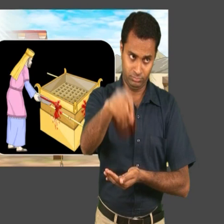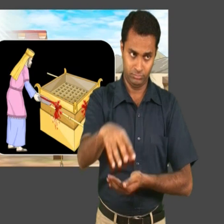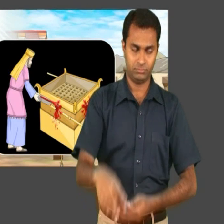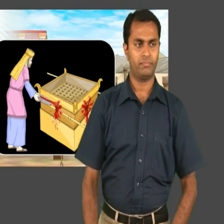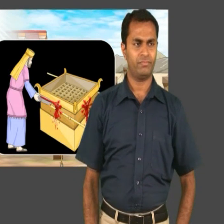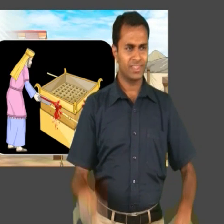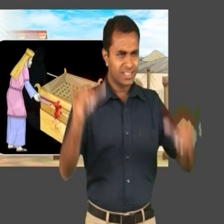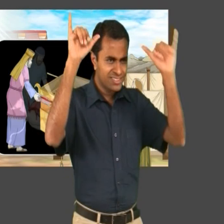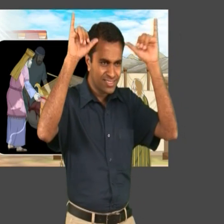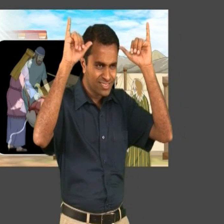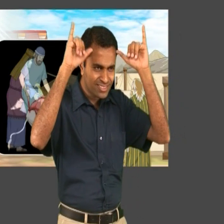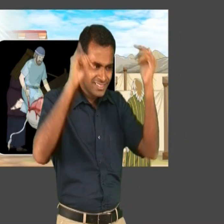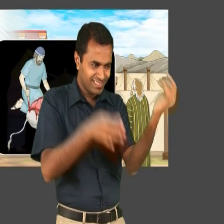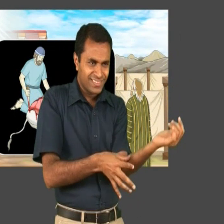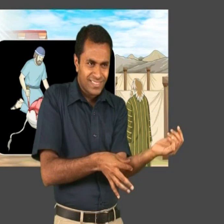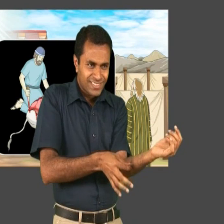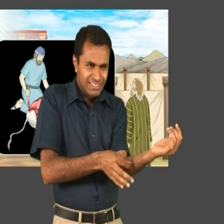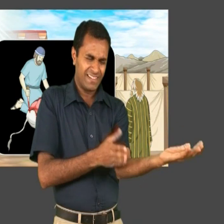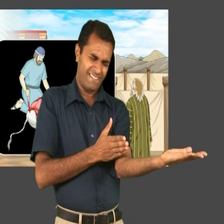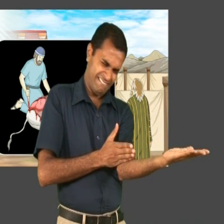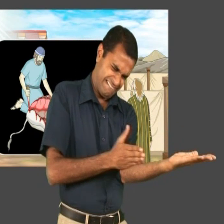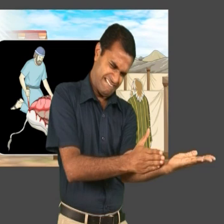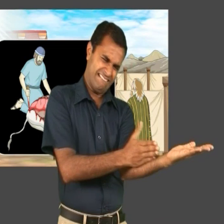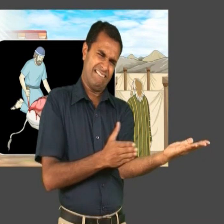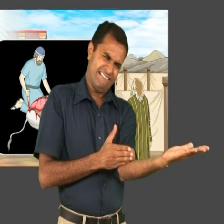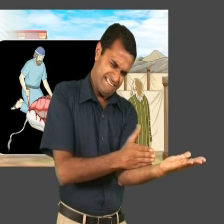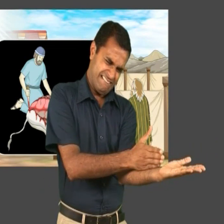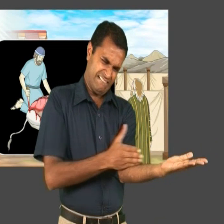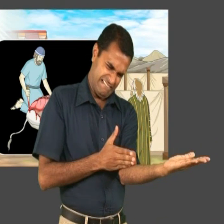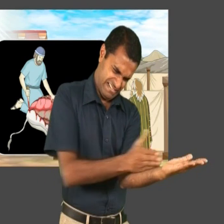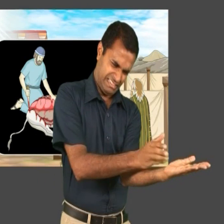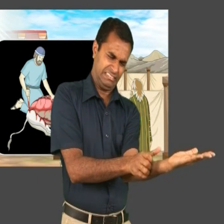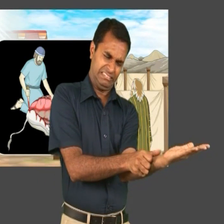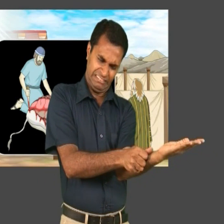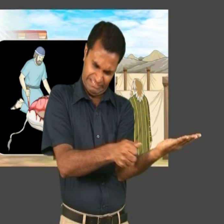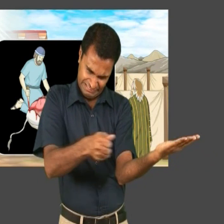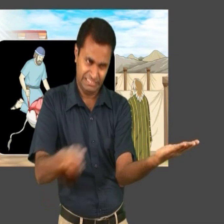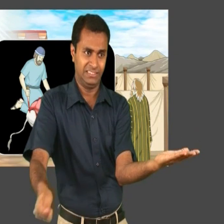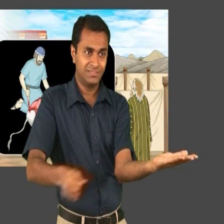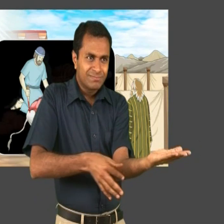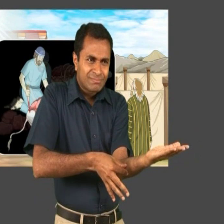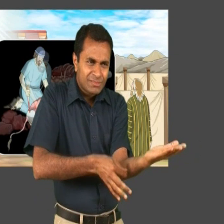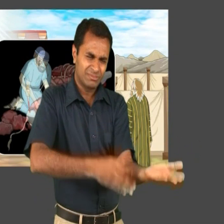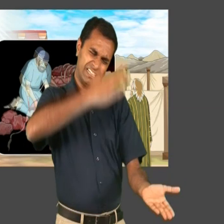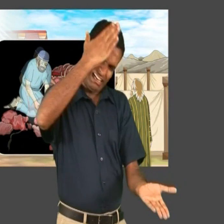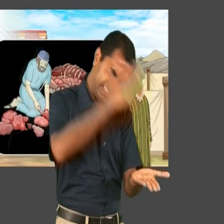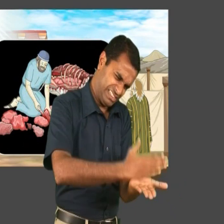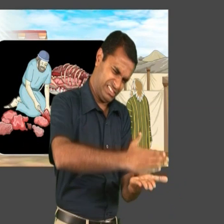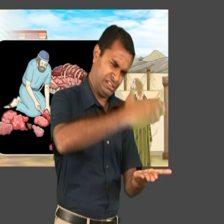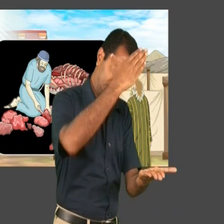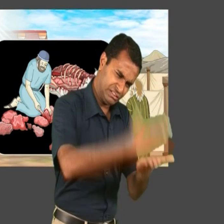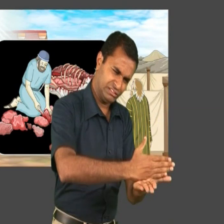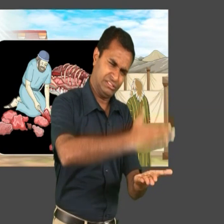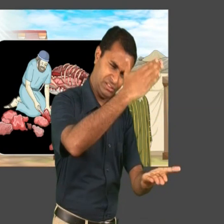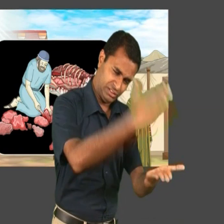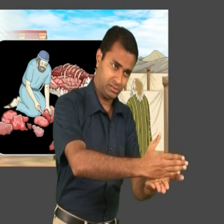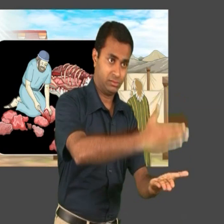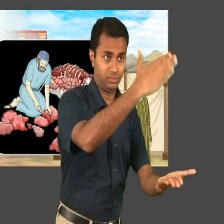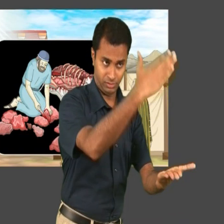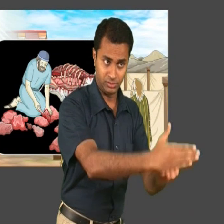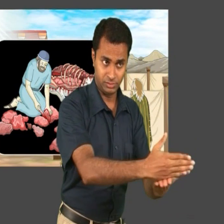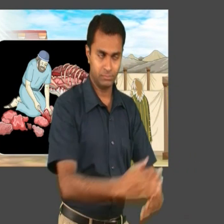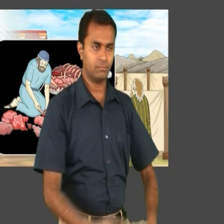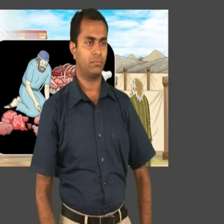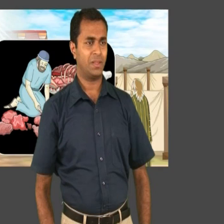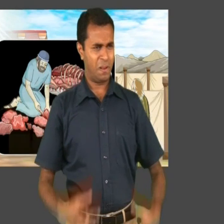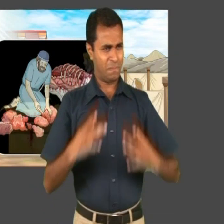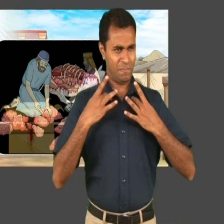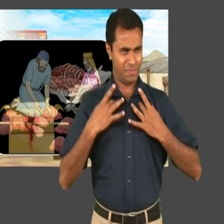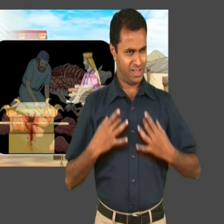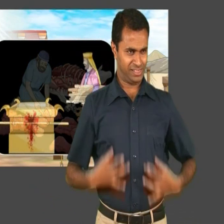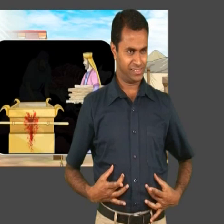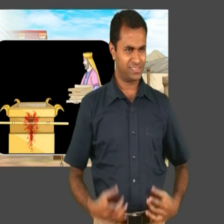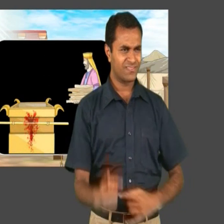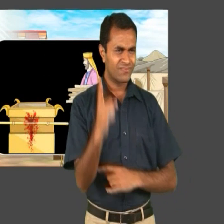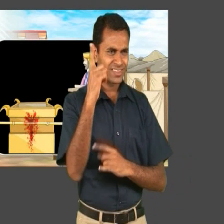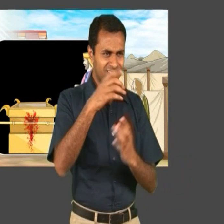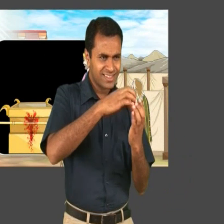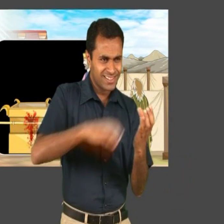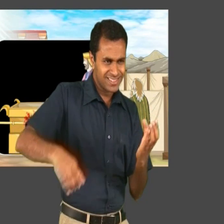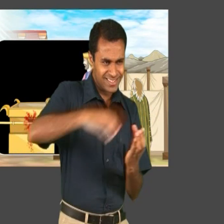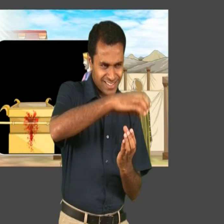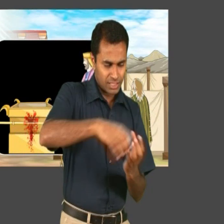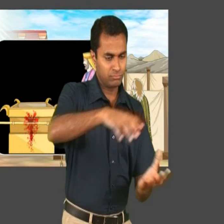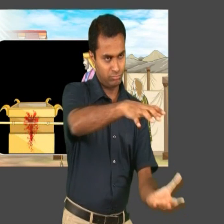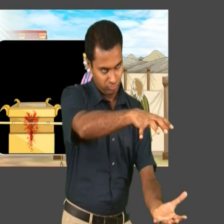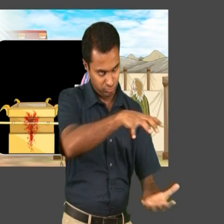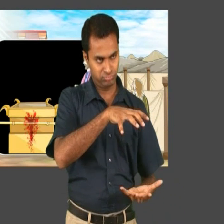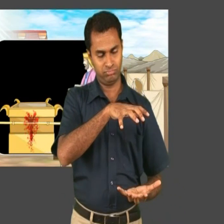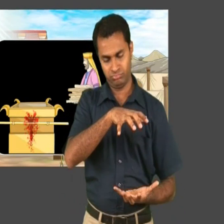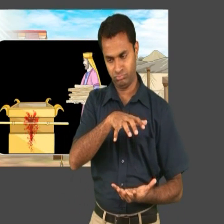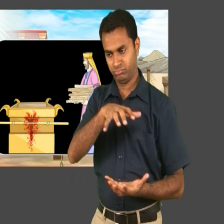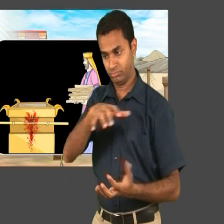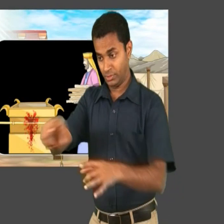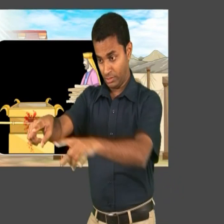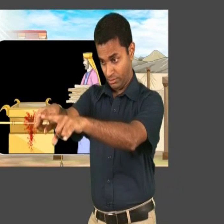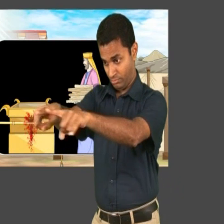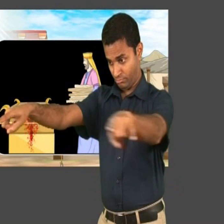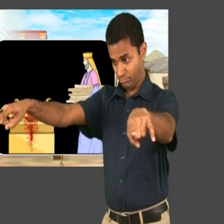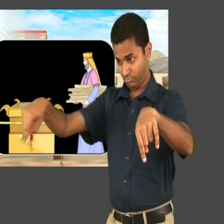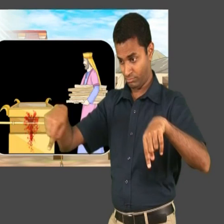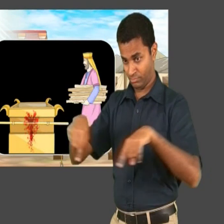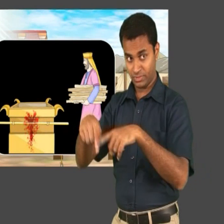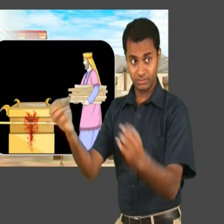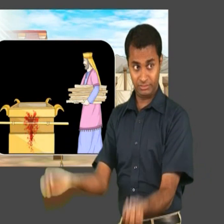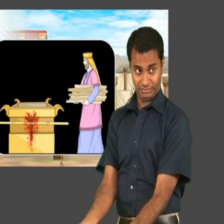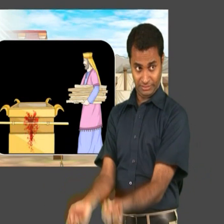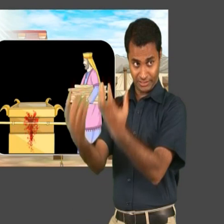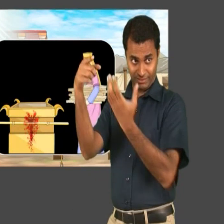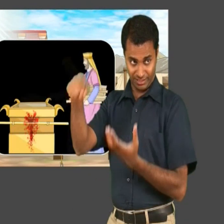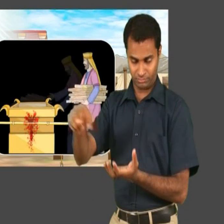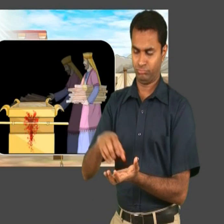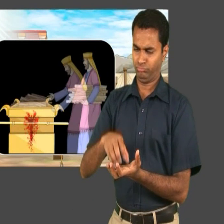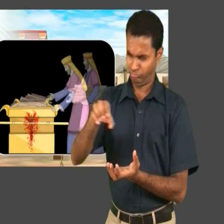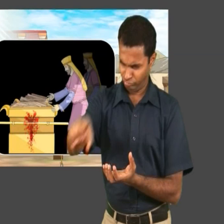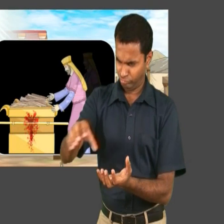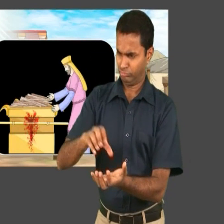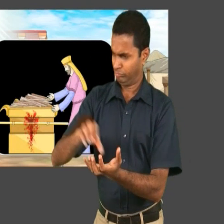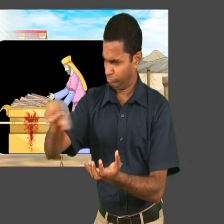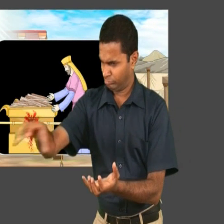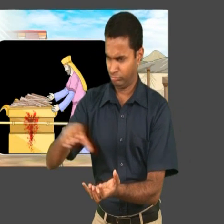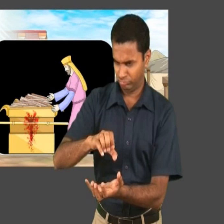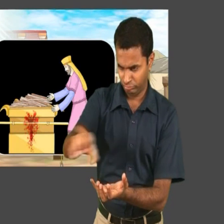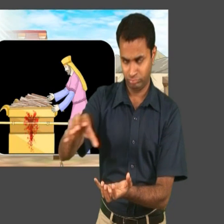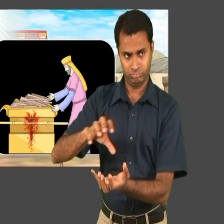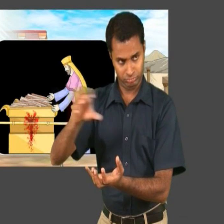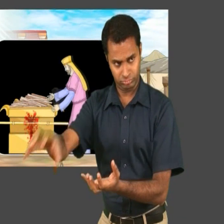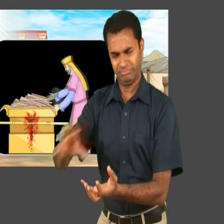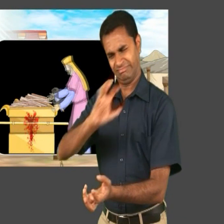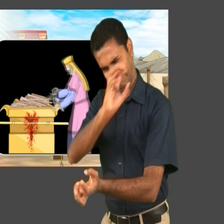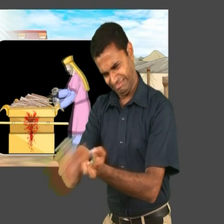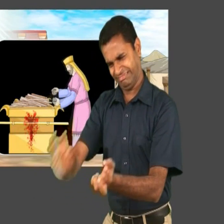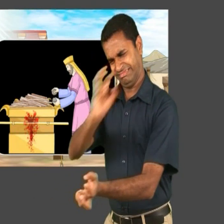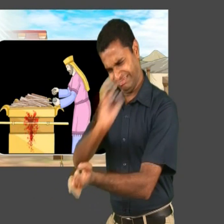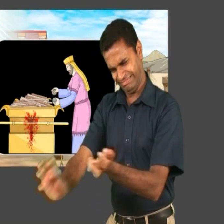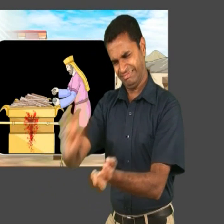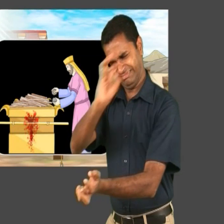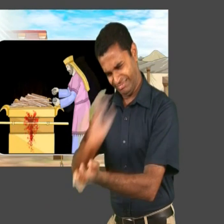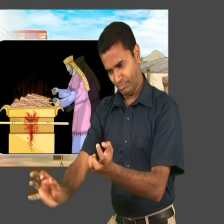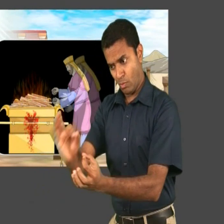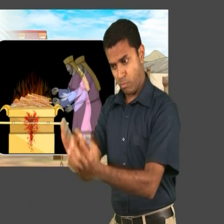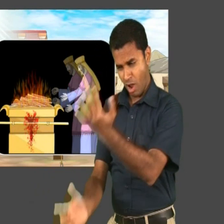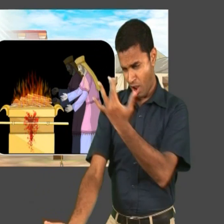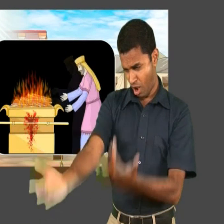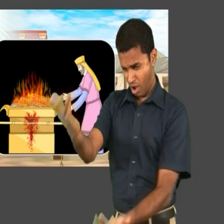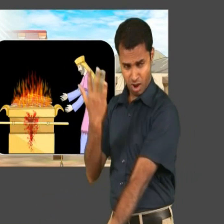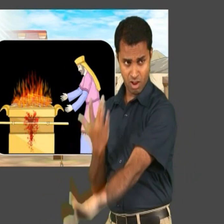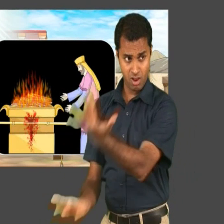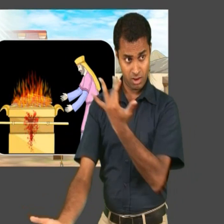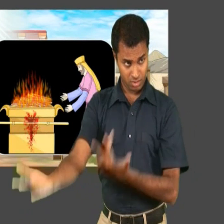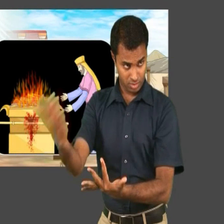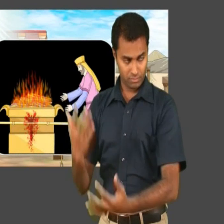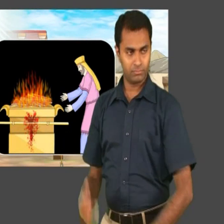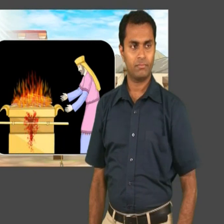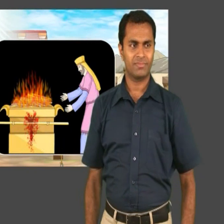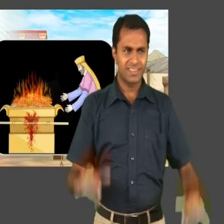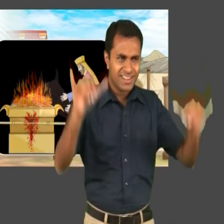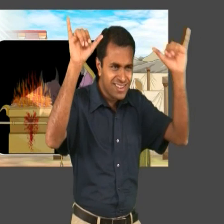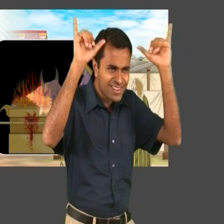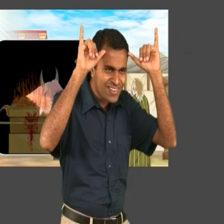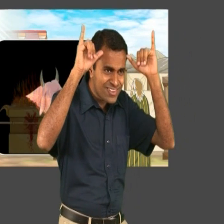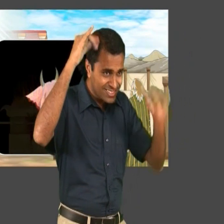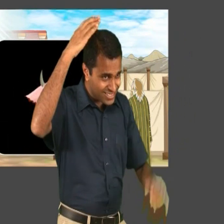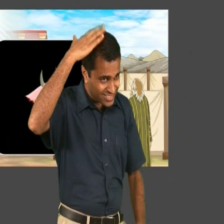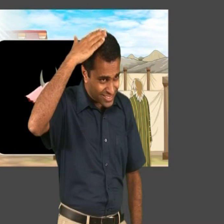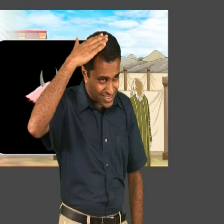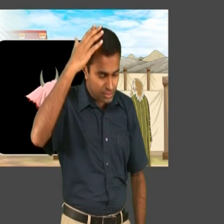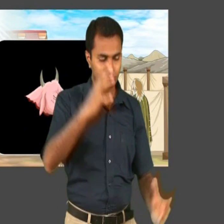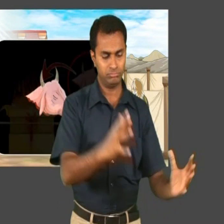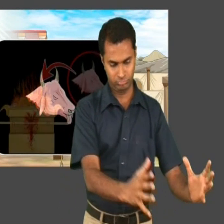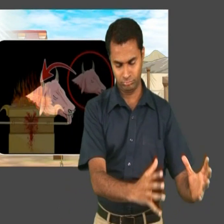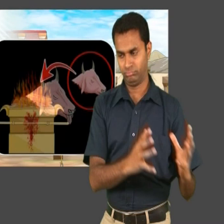Next, he is to skin the burnt offering and cut it into pieces. The sons of Aaron the priest shall put a fire on the altar and arrange wood on the fire.